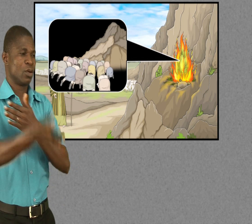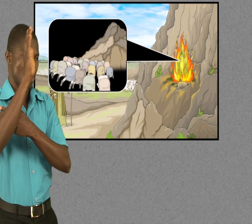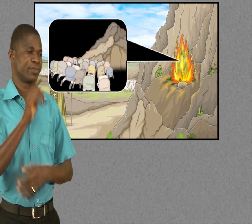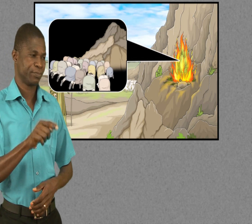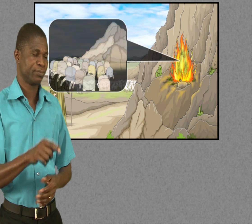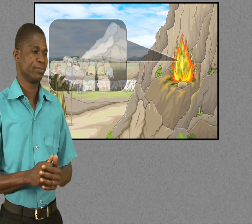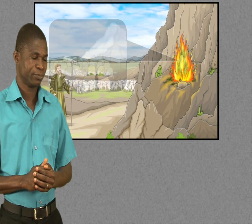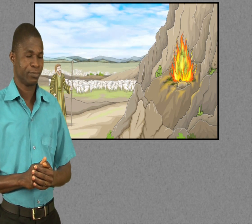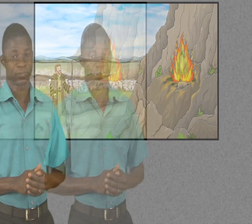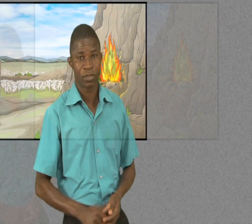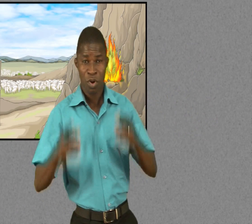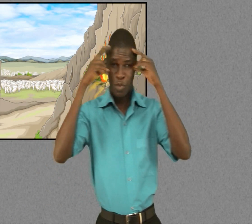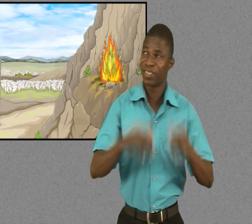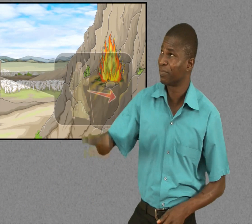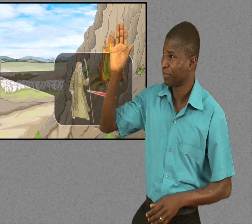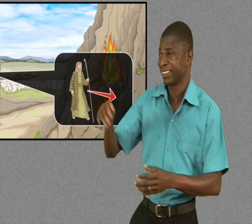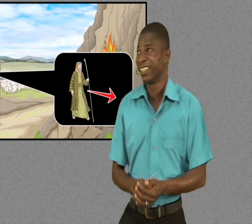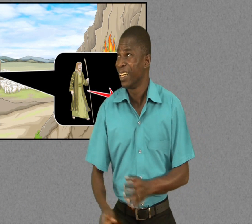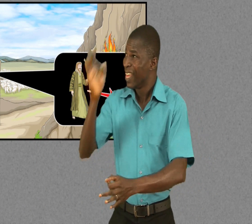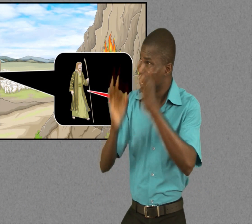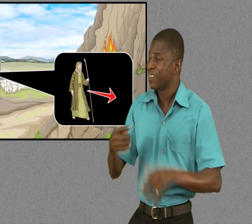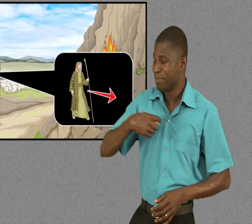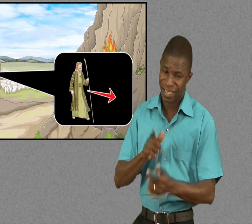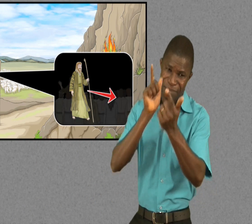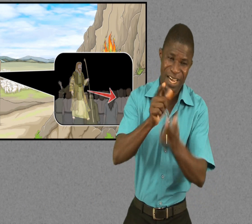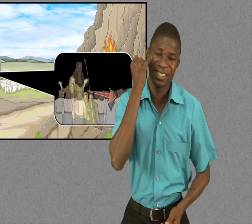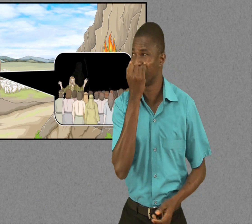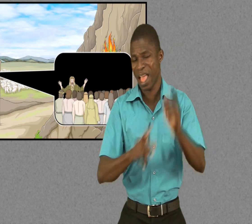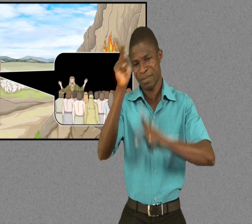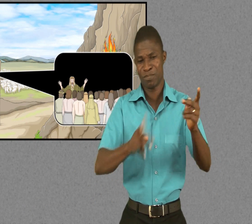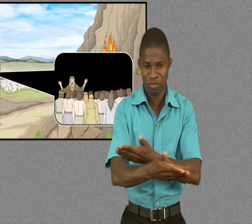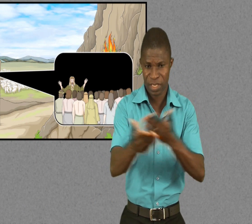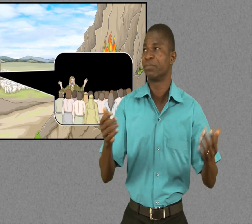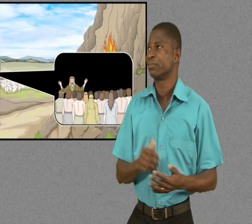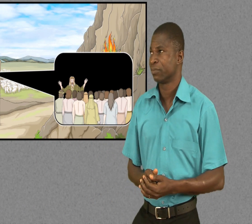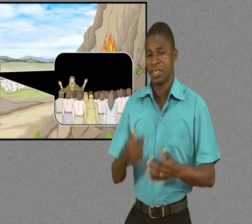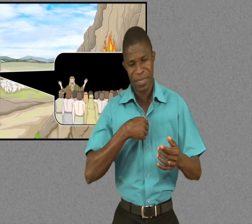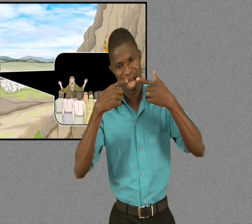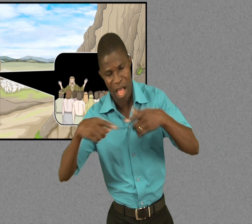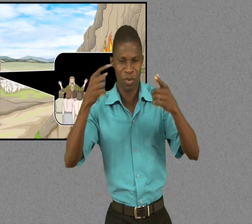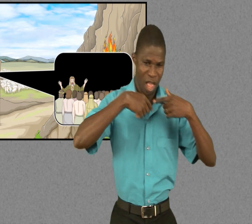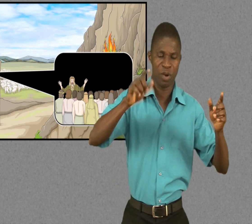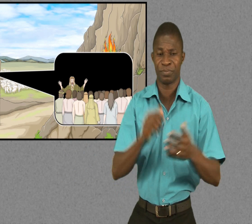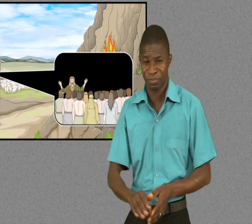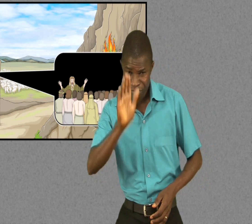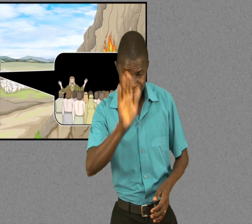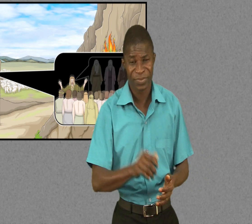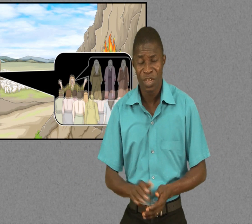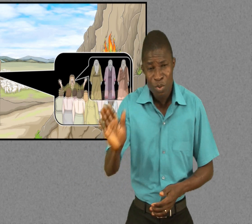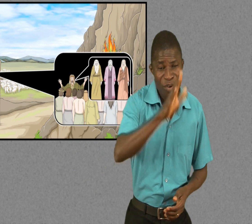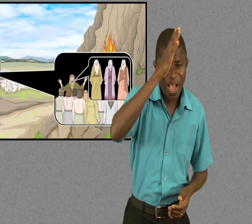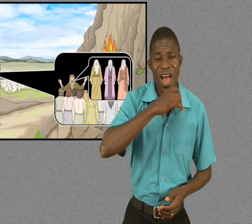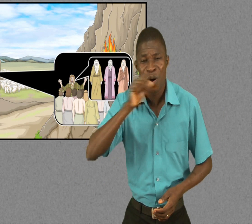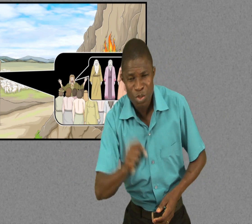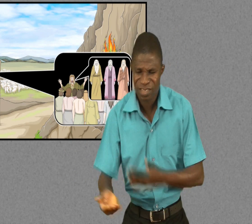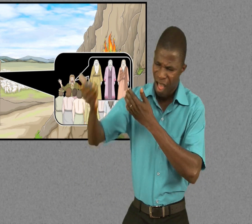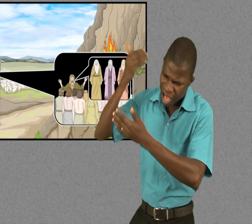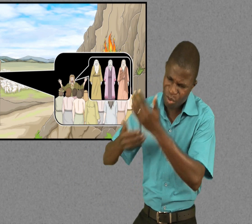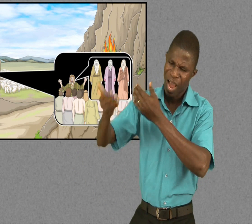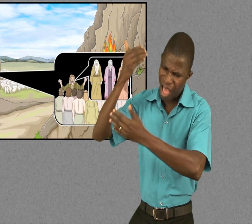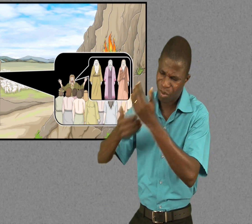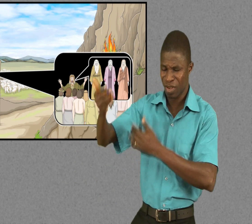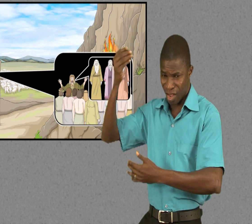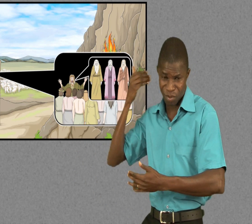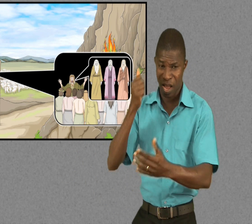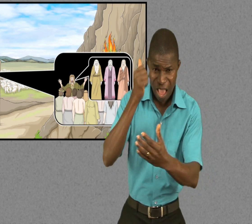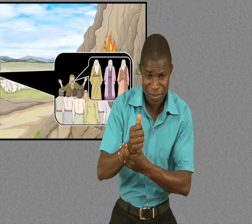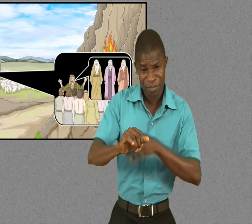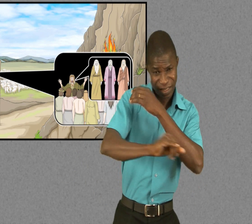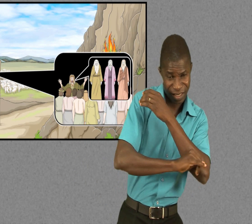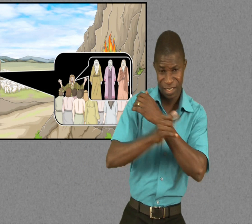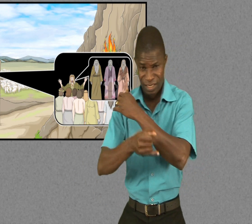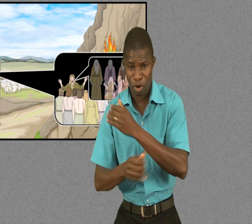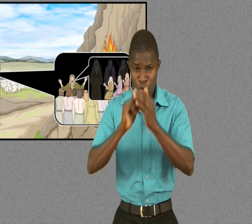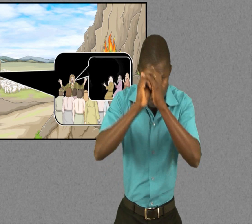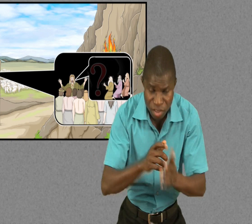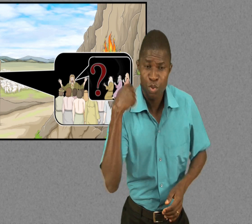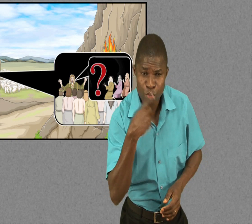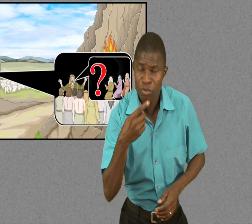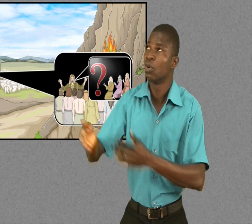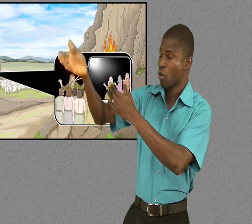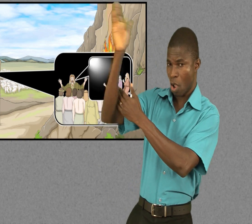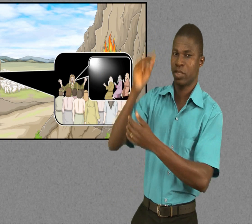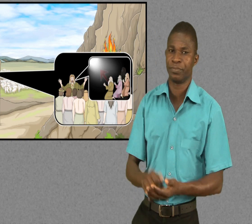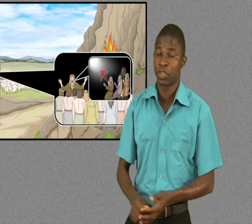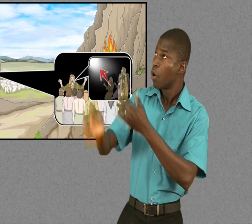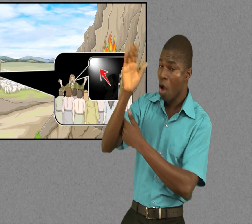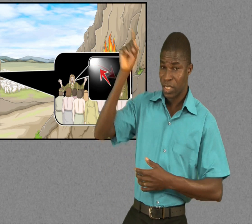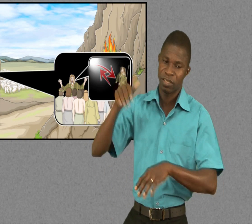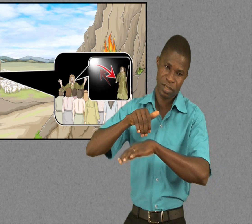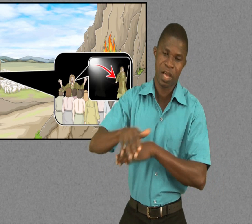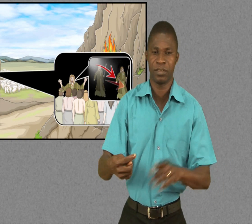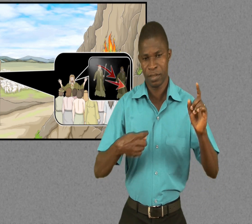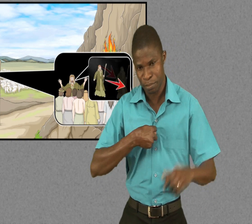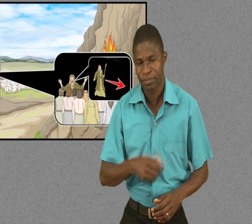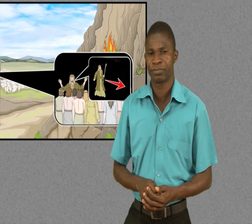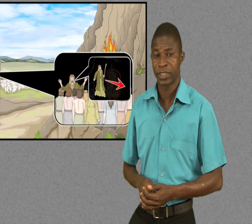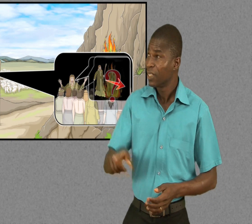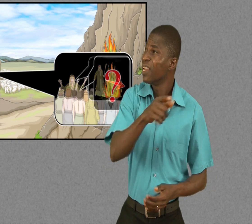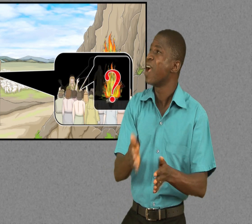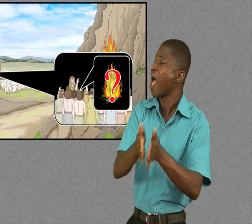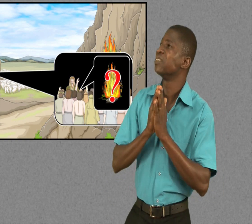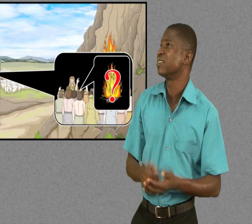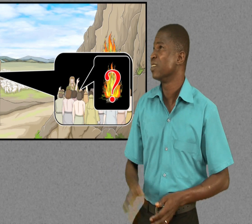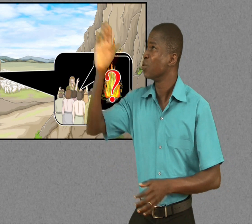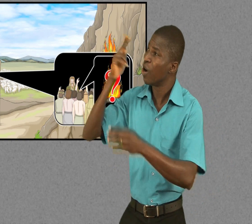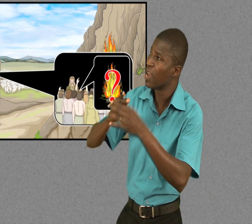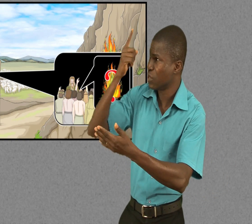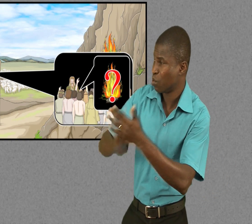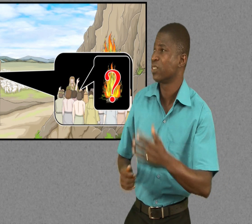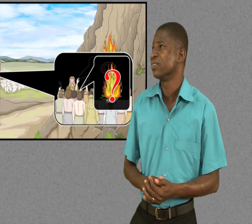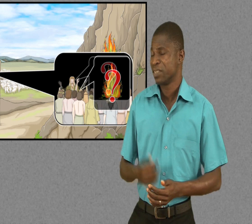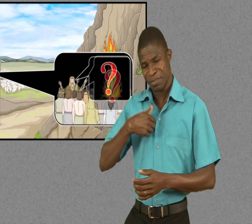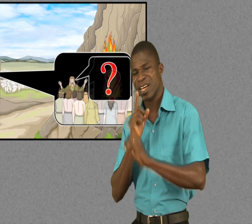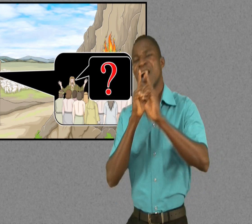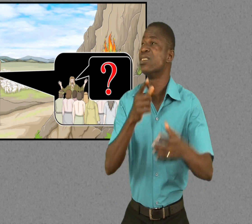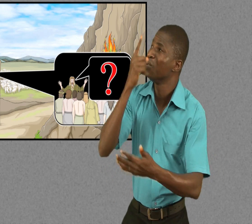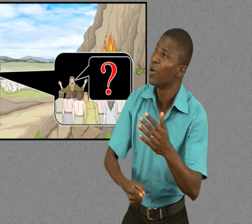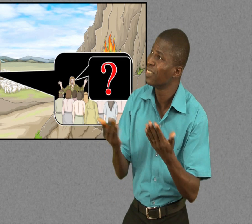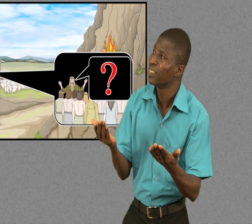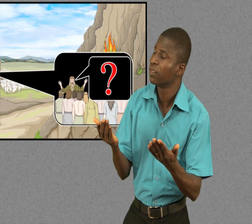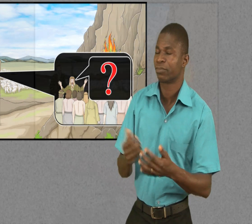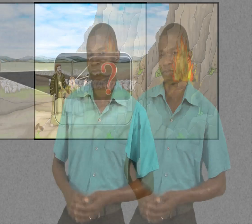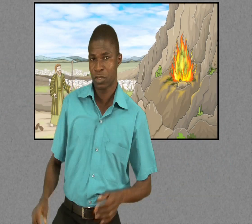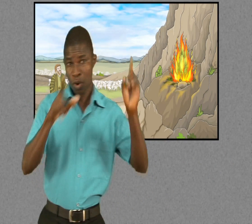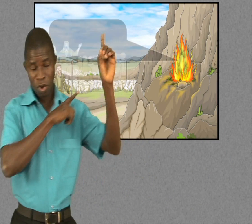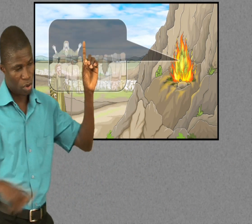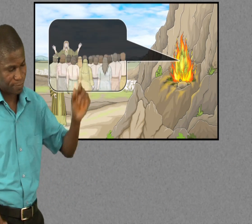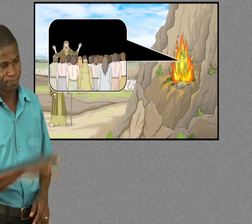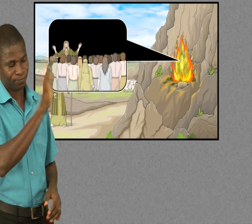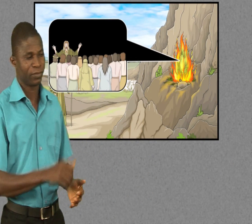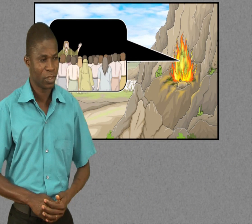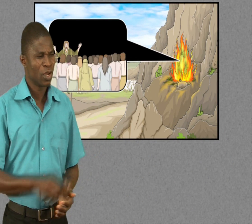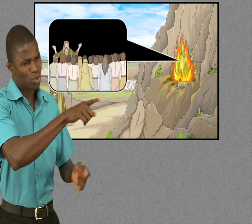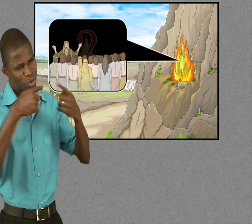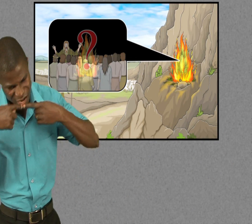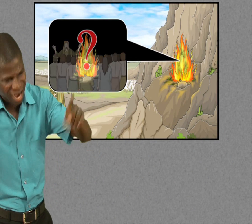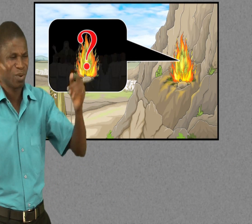Then Moses asked God, “Suppose I go to the Israelites and say to them, ‘The God of your fathers has sent me to you,’ and they ask me, ‘What is His name?’